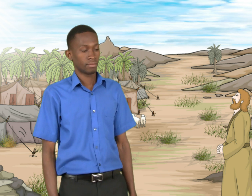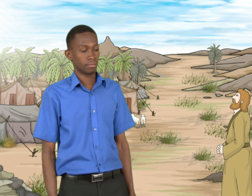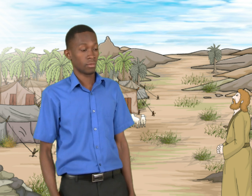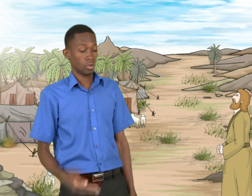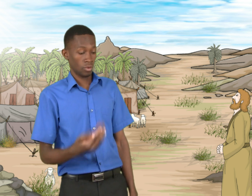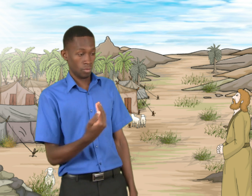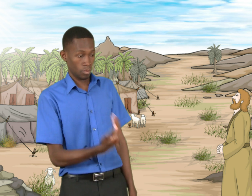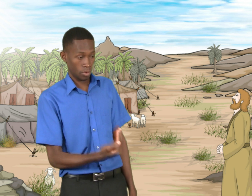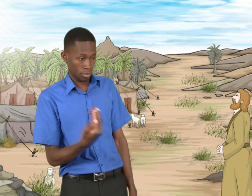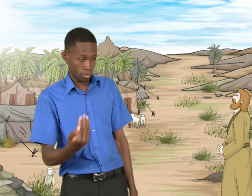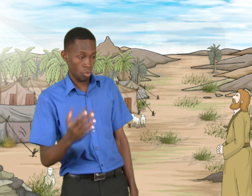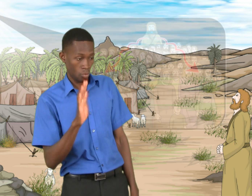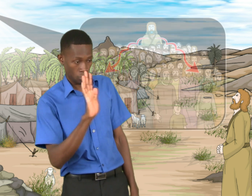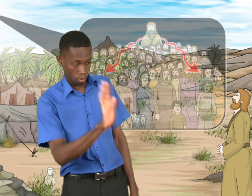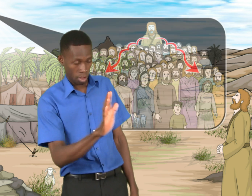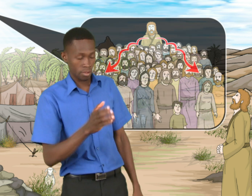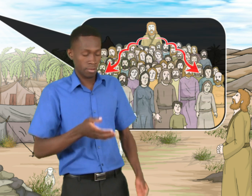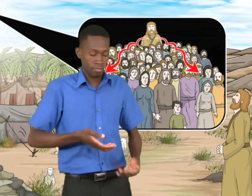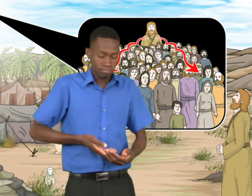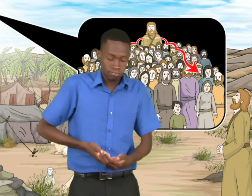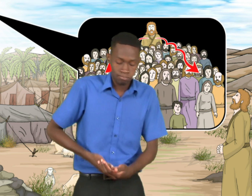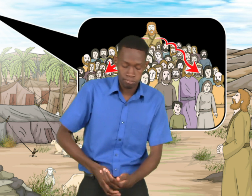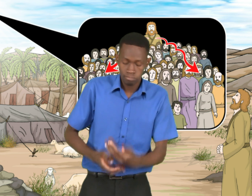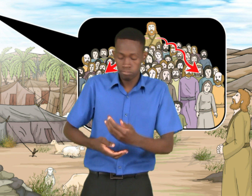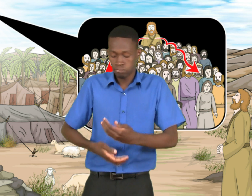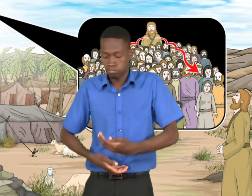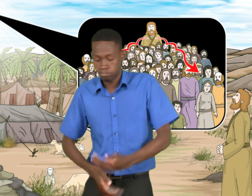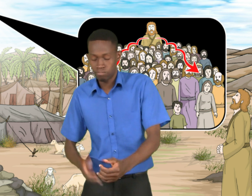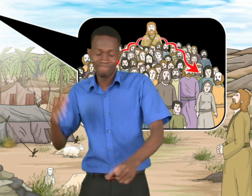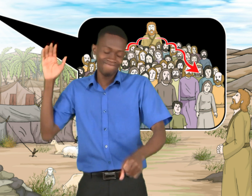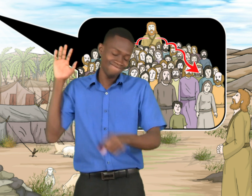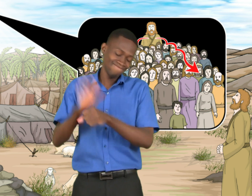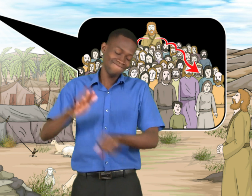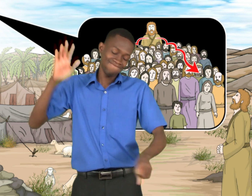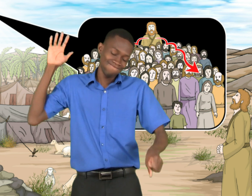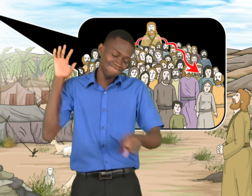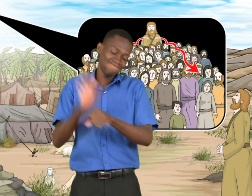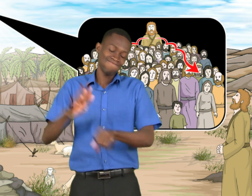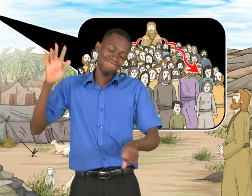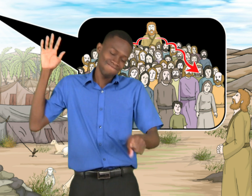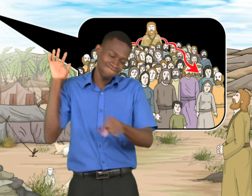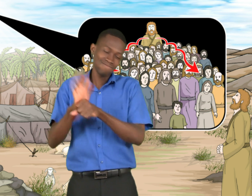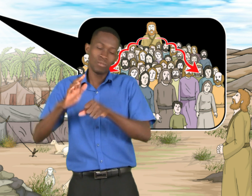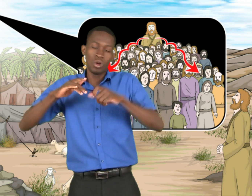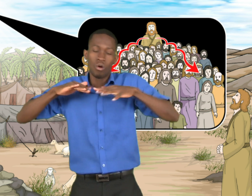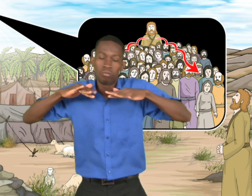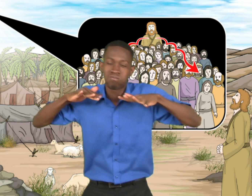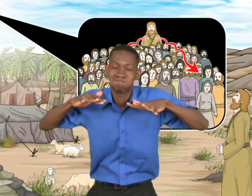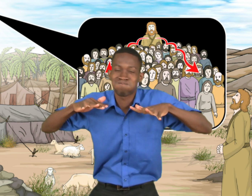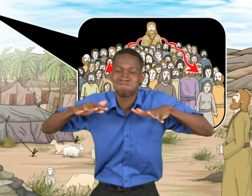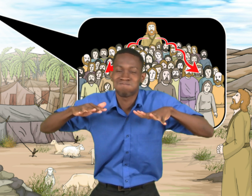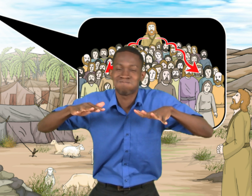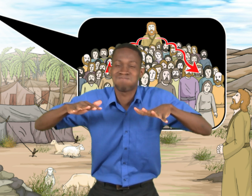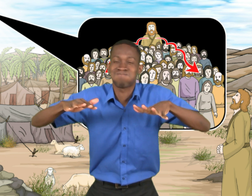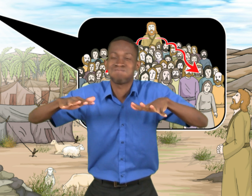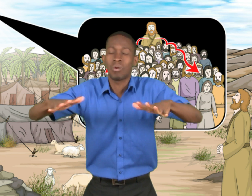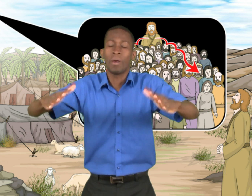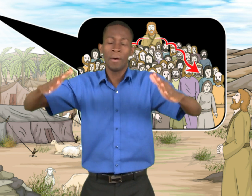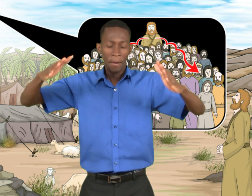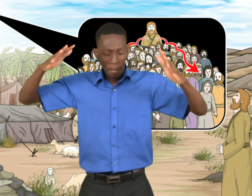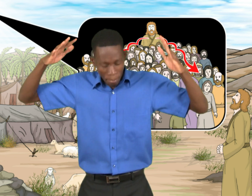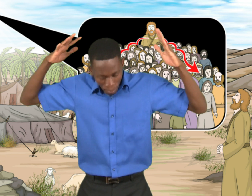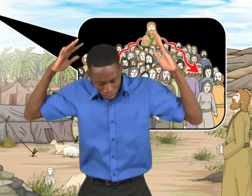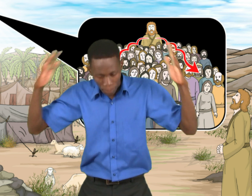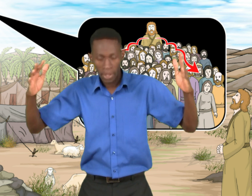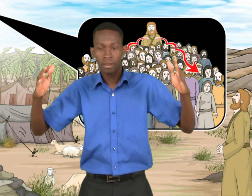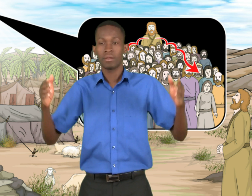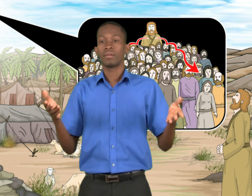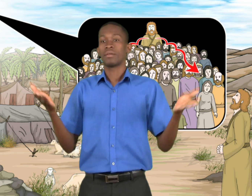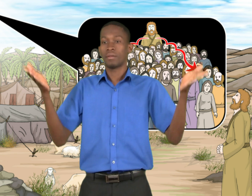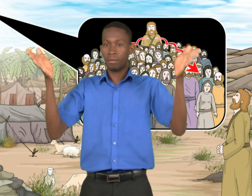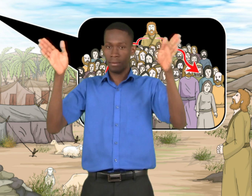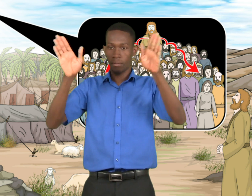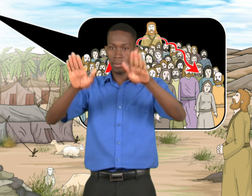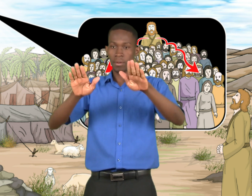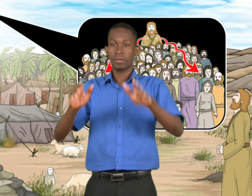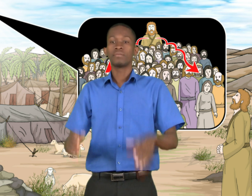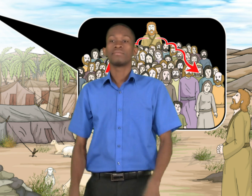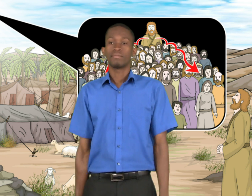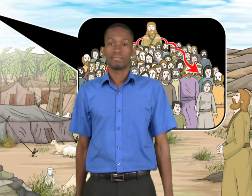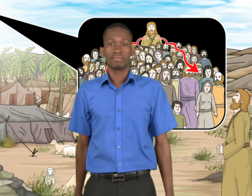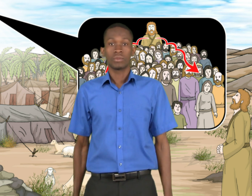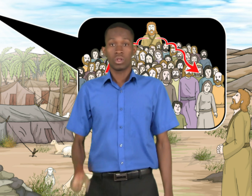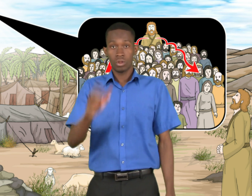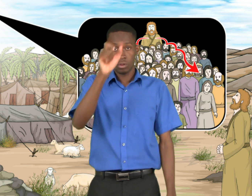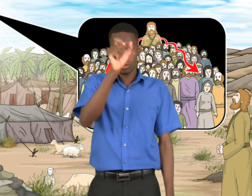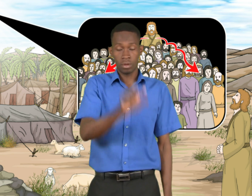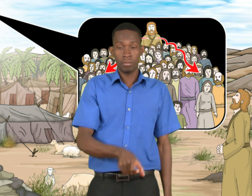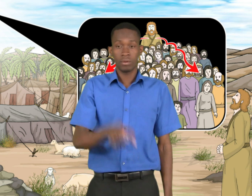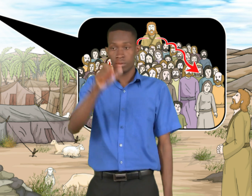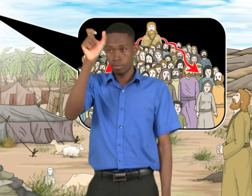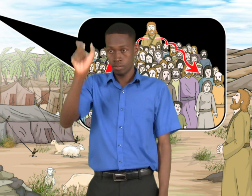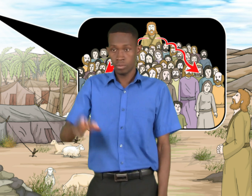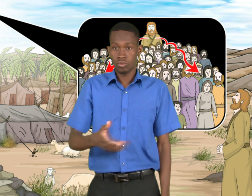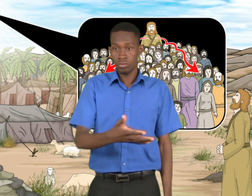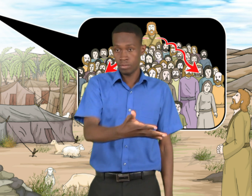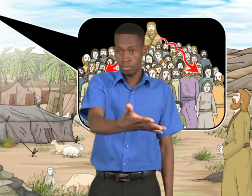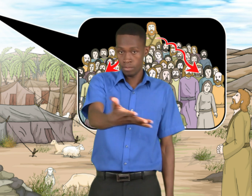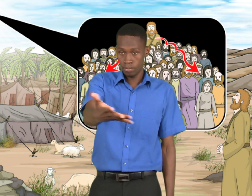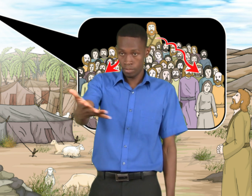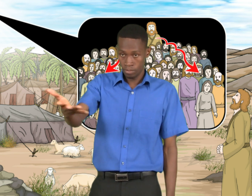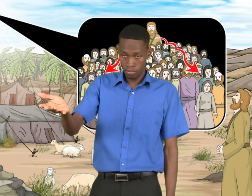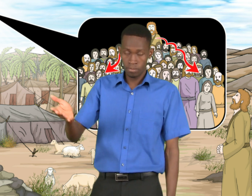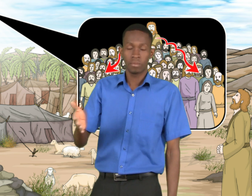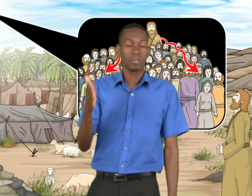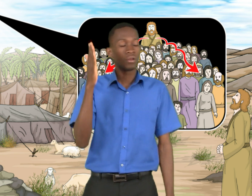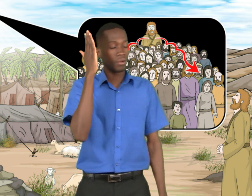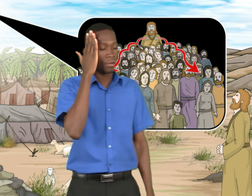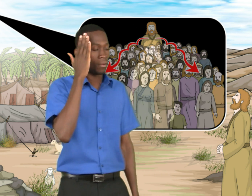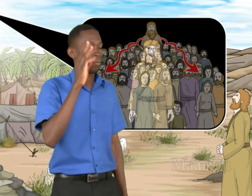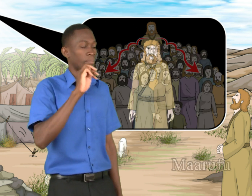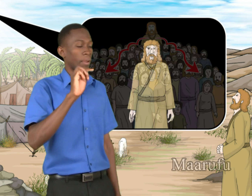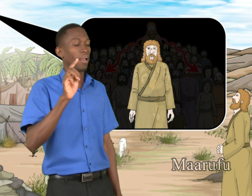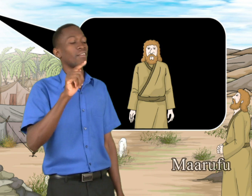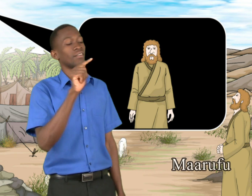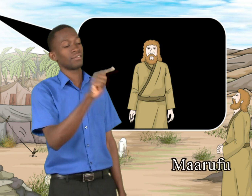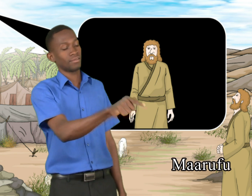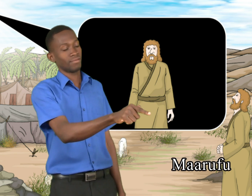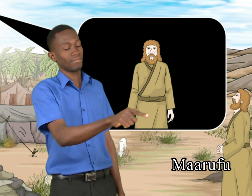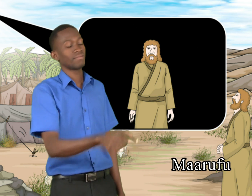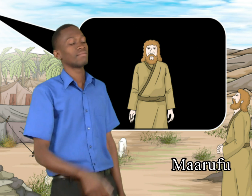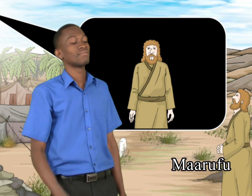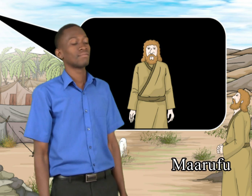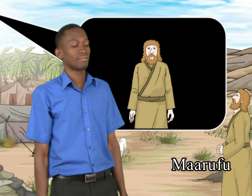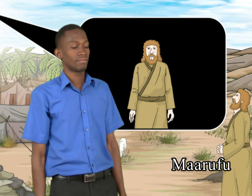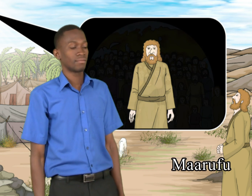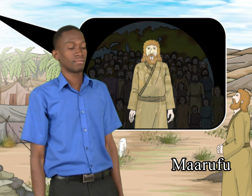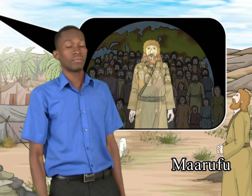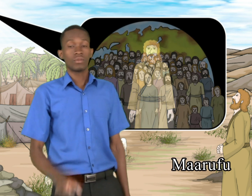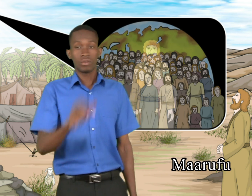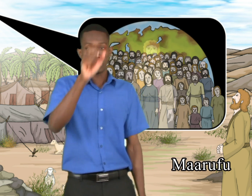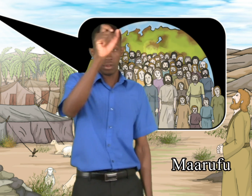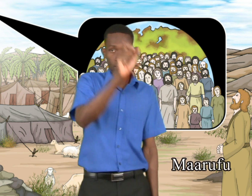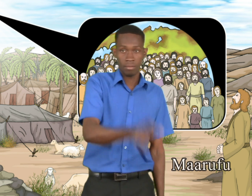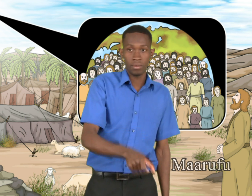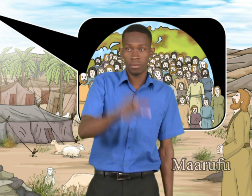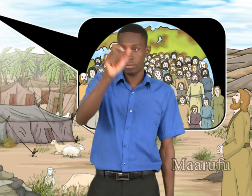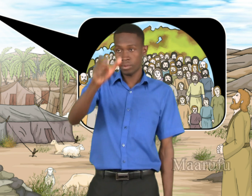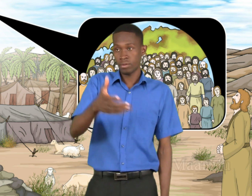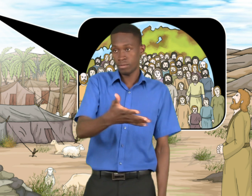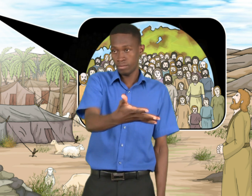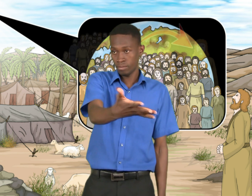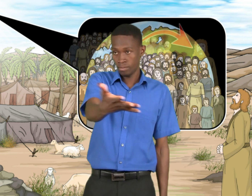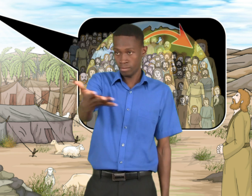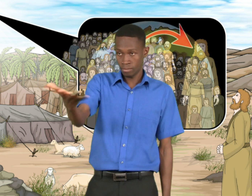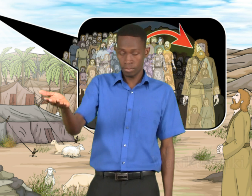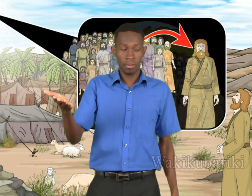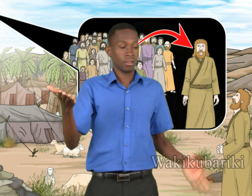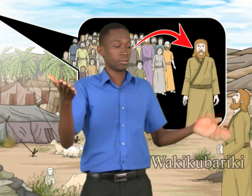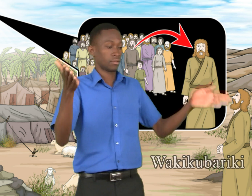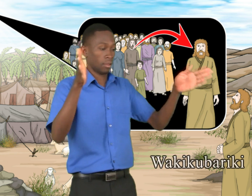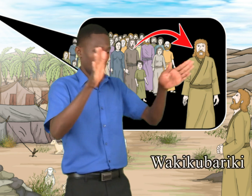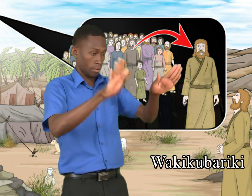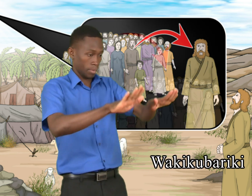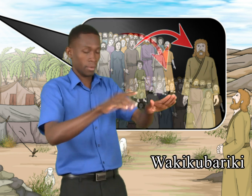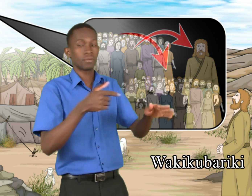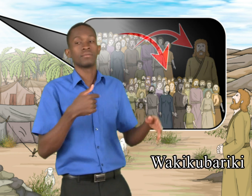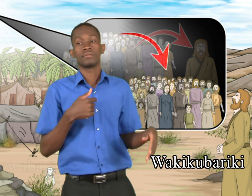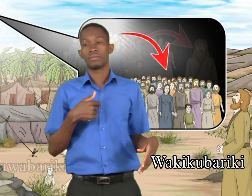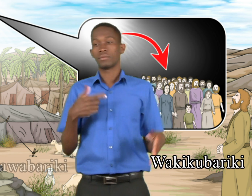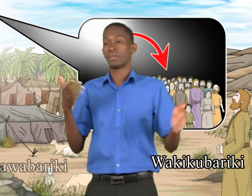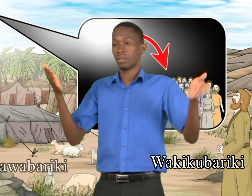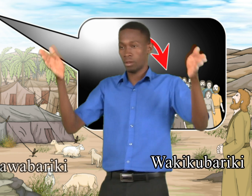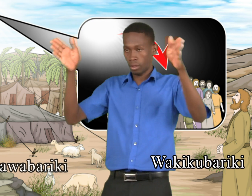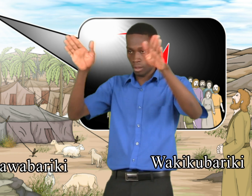I will make you into a great nation, and I will bless you; I will make your name great, so that you will be a blessing.